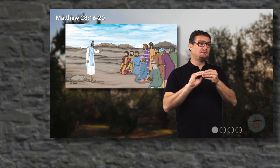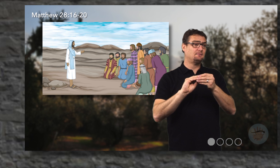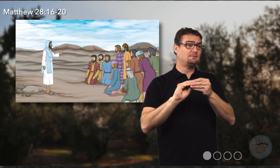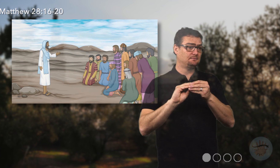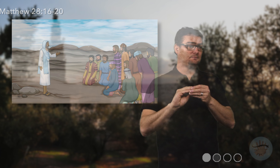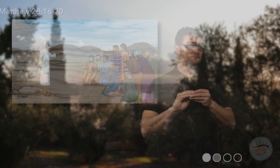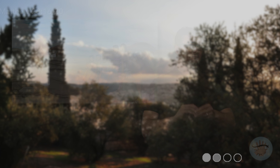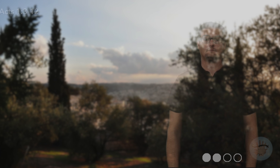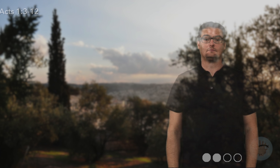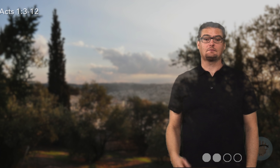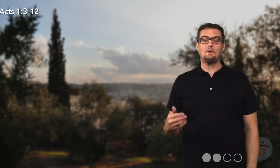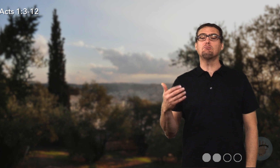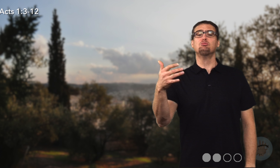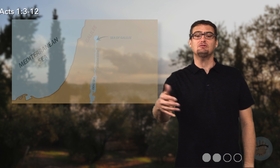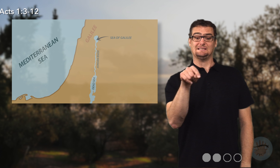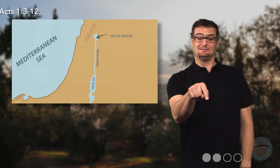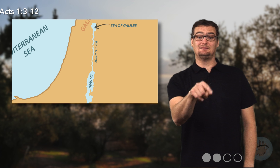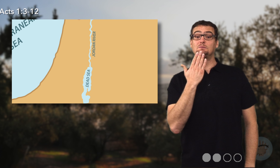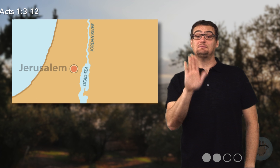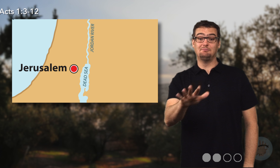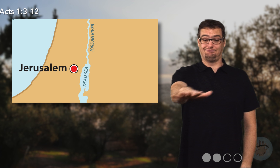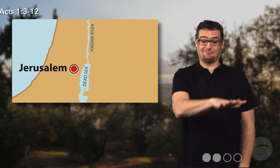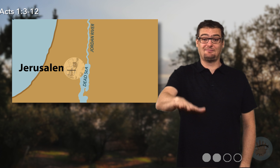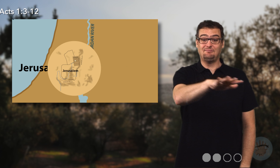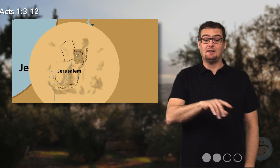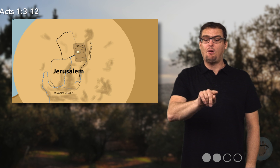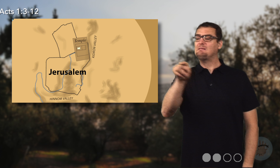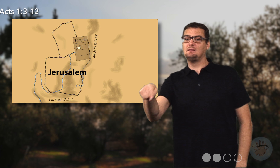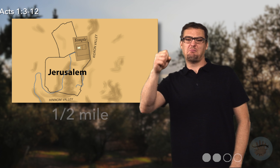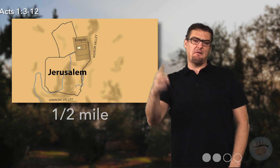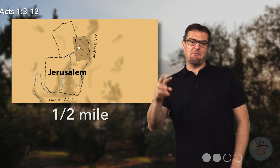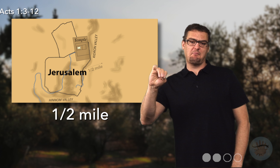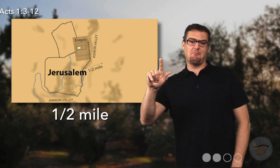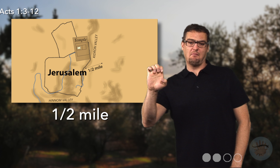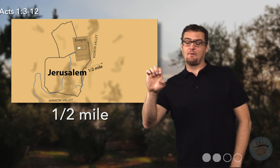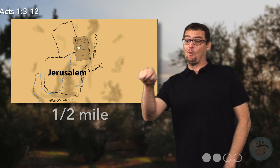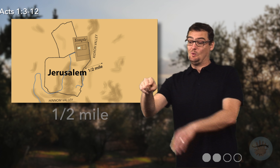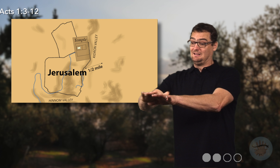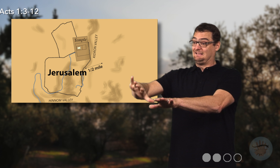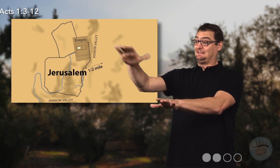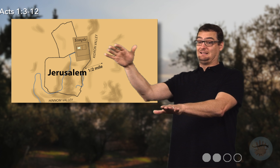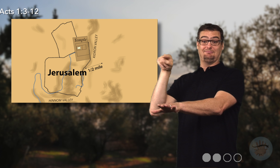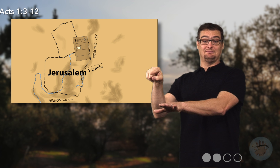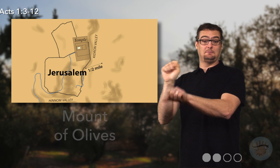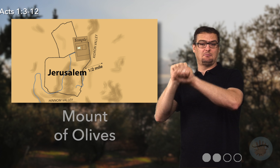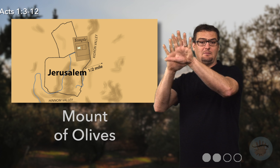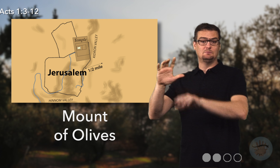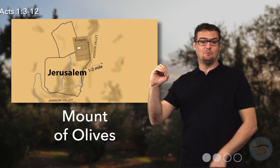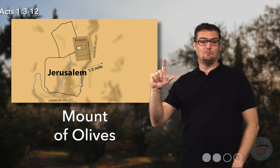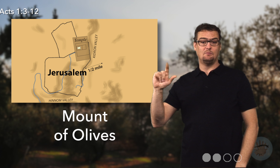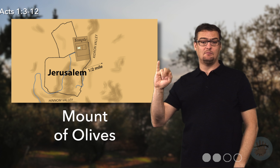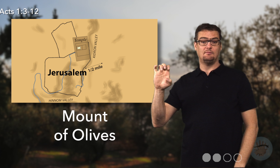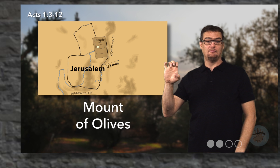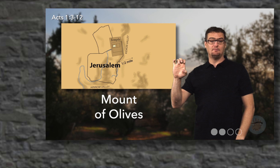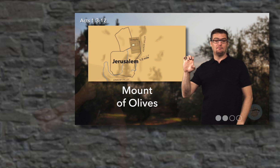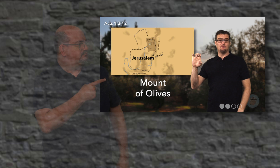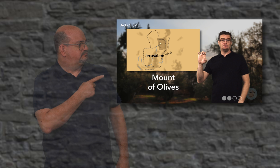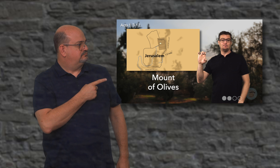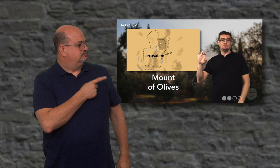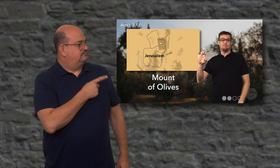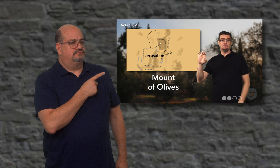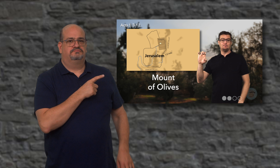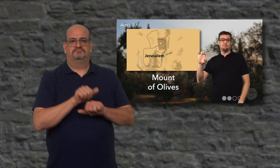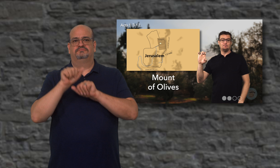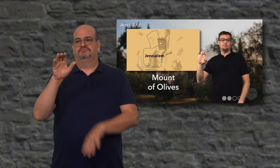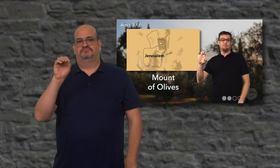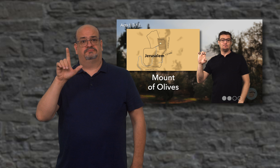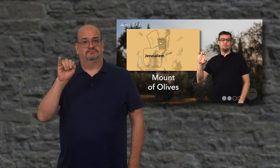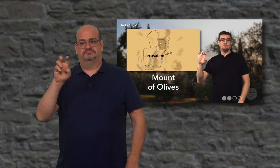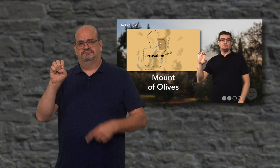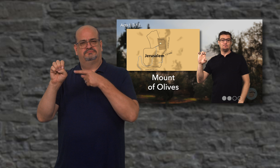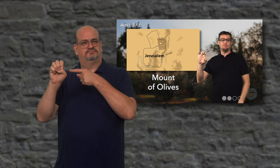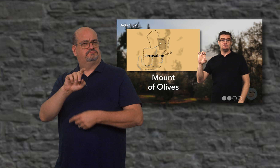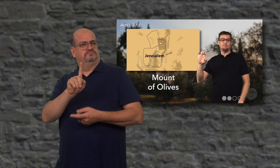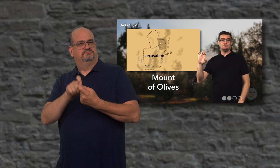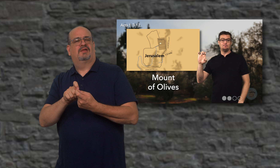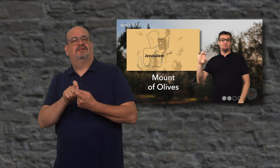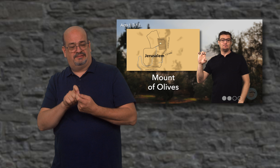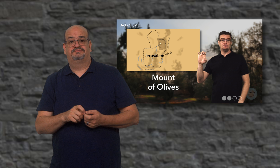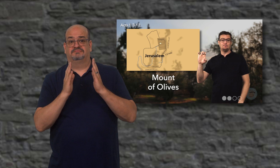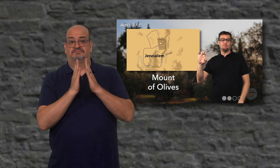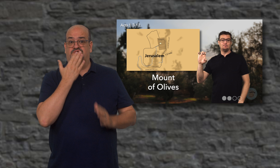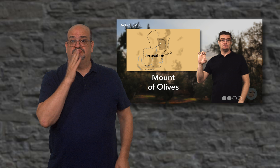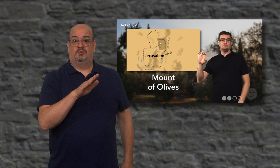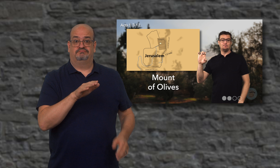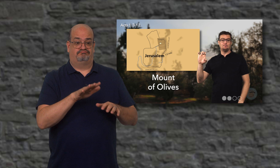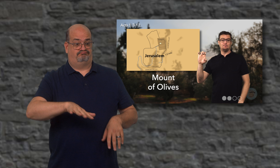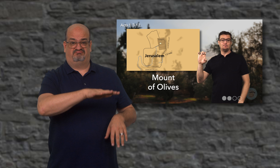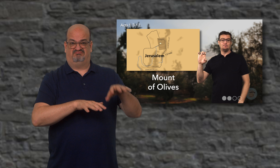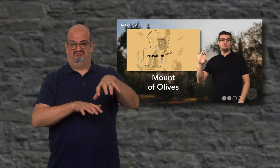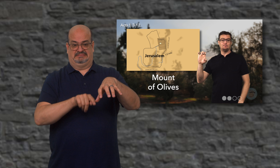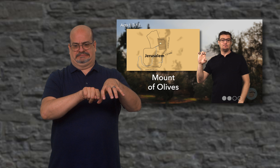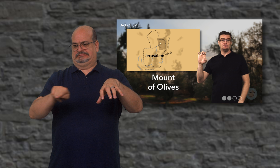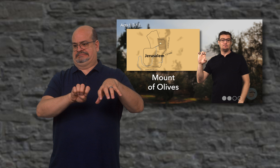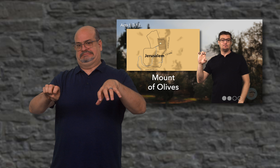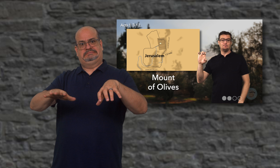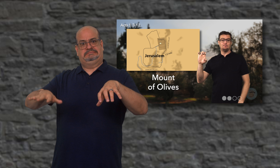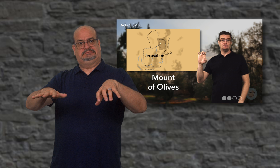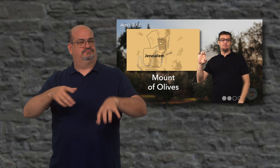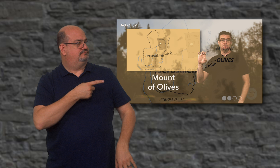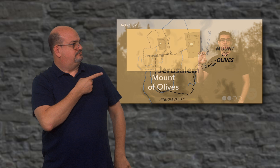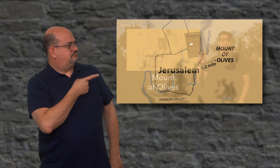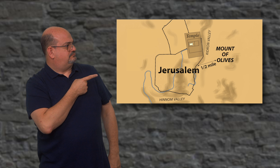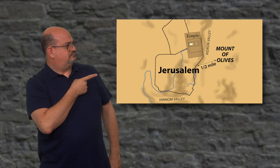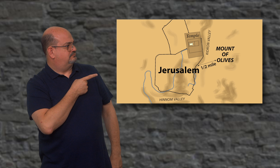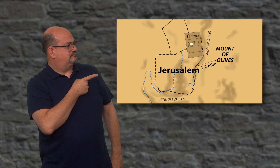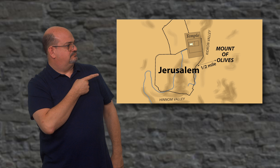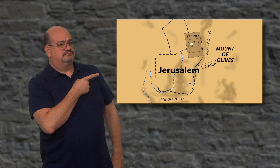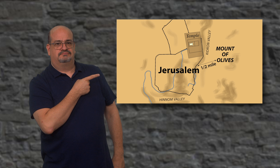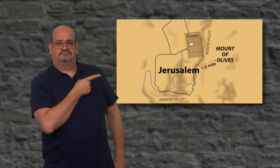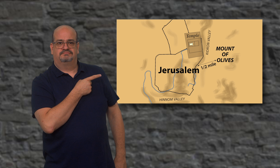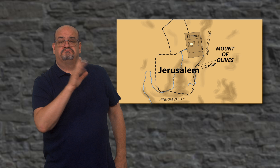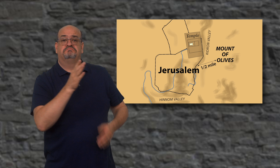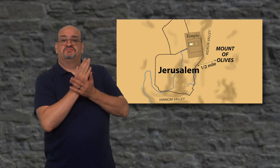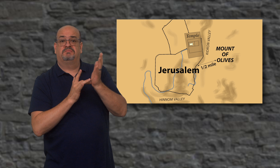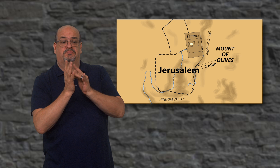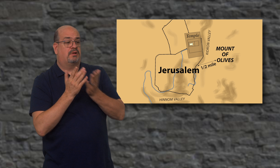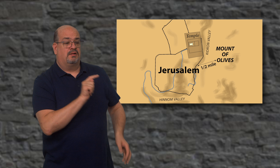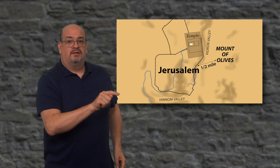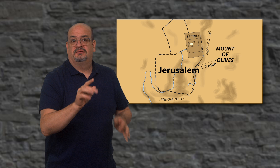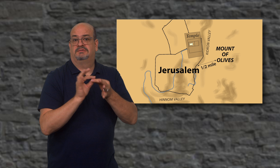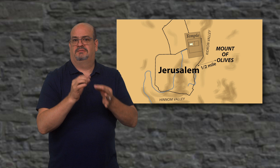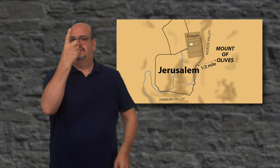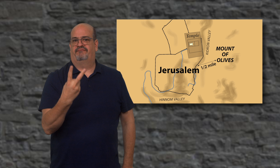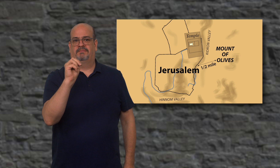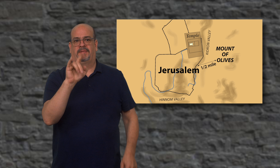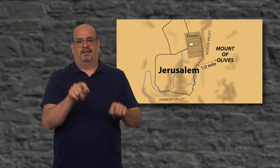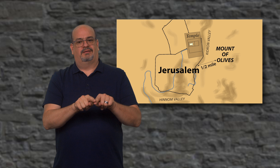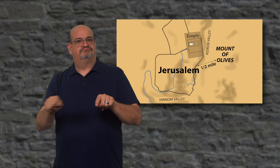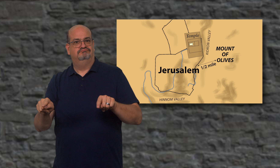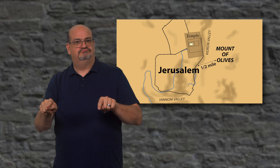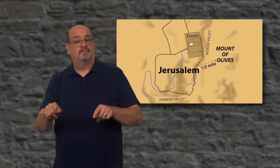After His suffering, He presented Himself to them with many convincing proofs that He was alive.